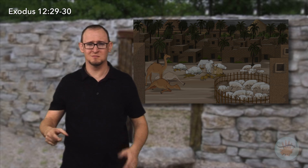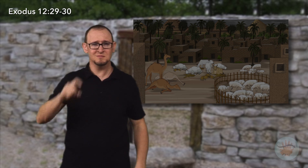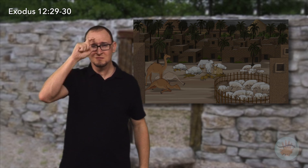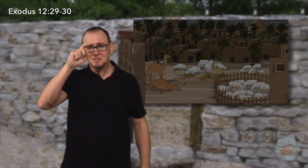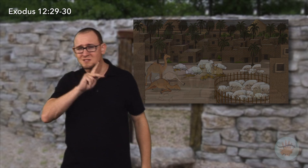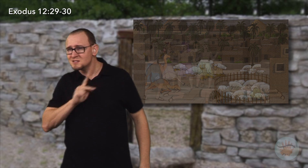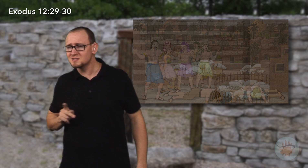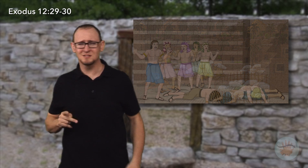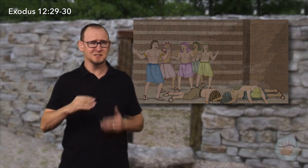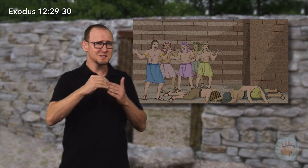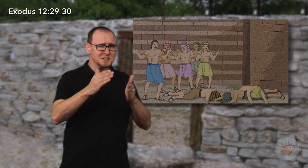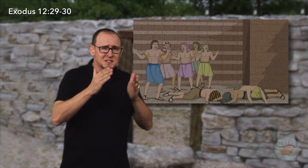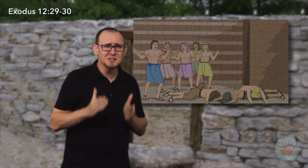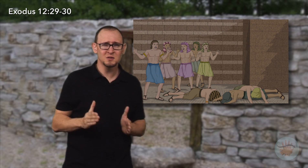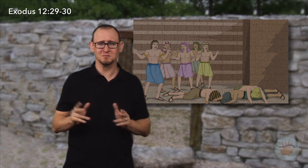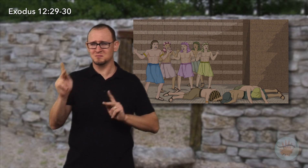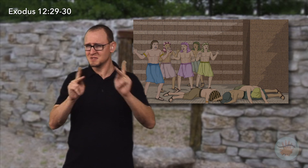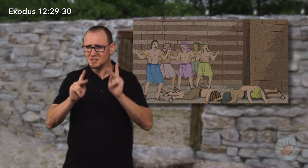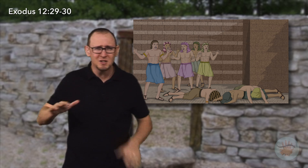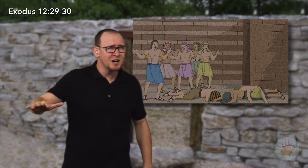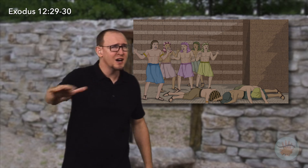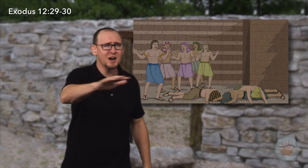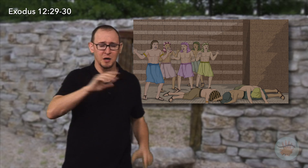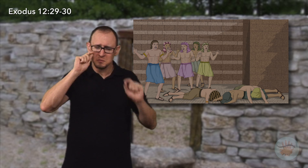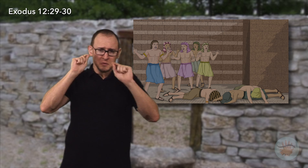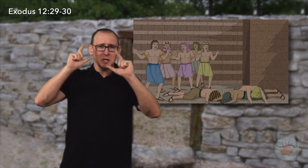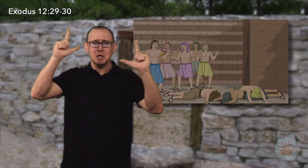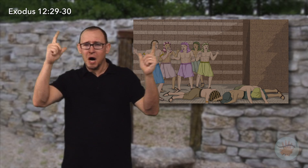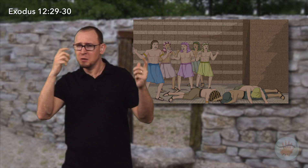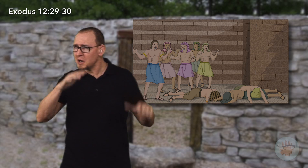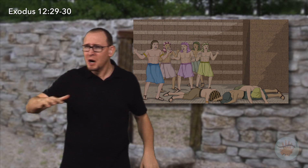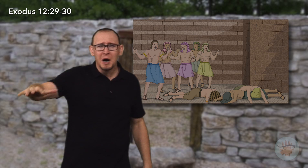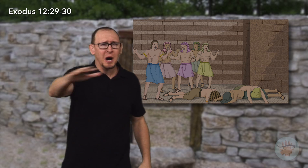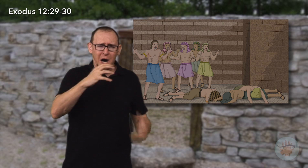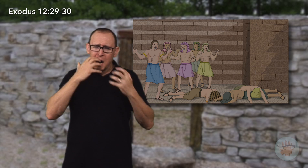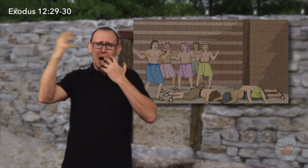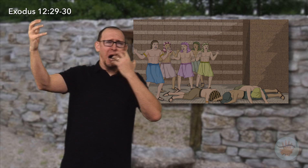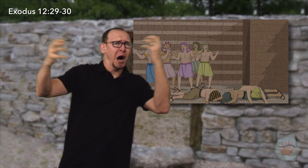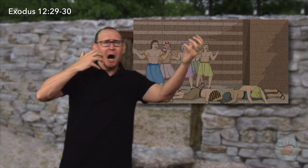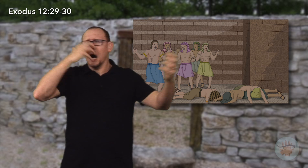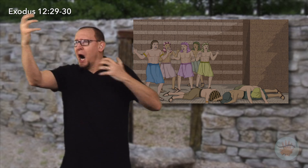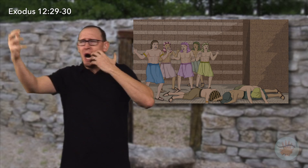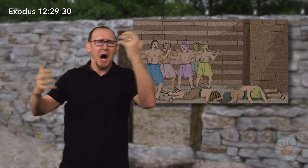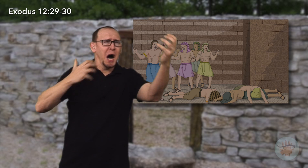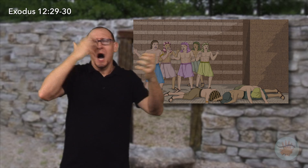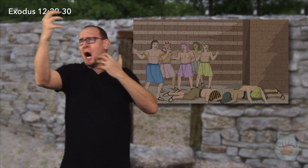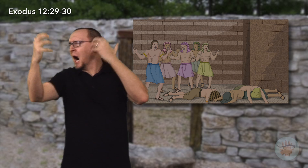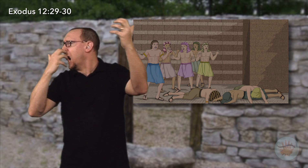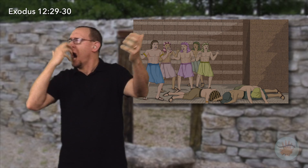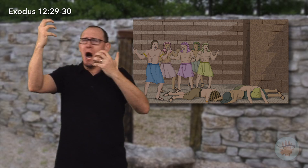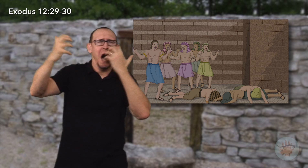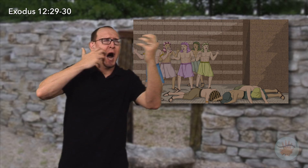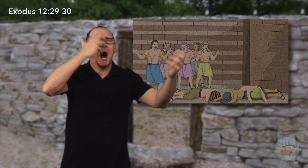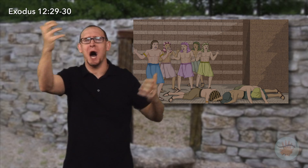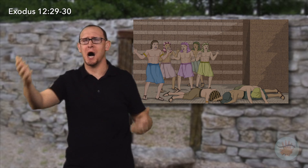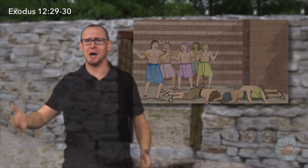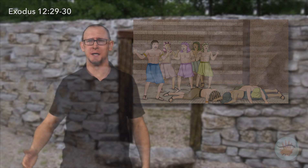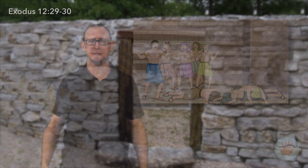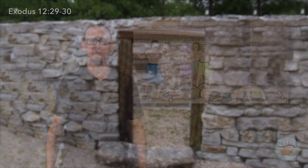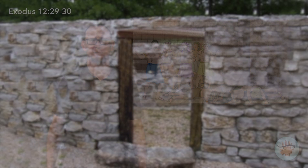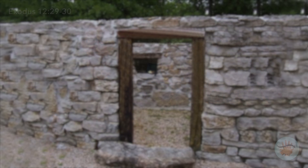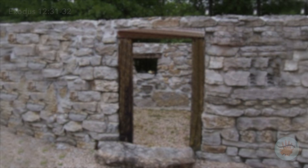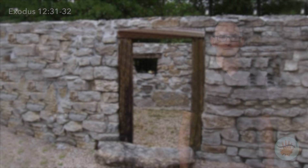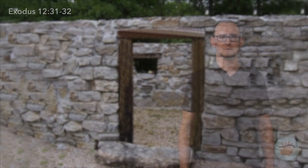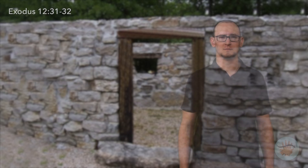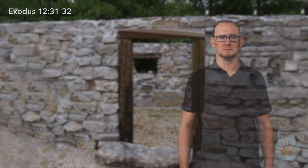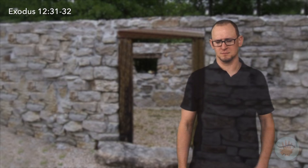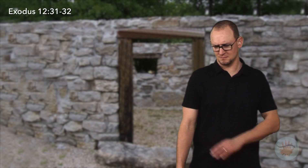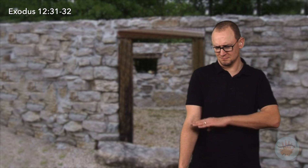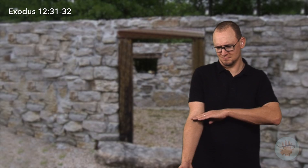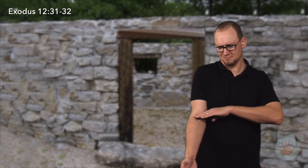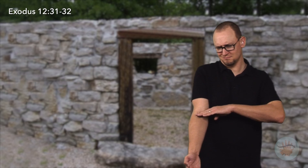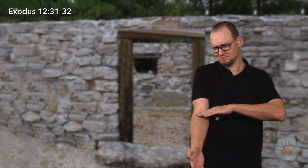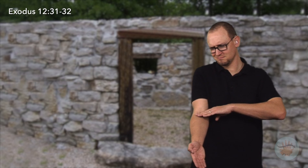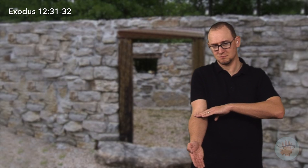During the night Pharaoh got up—he and all his officials and all the Egyptians—and there was loud wailing in Egypt; for there was no house without someone dead.